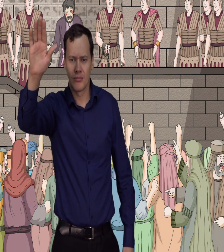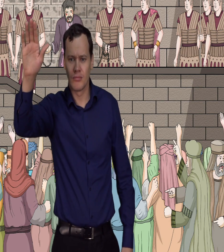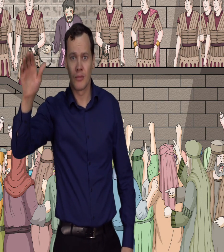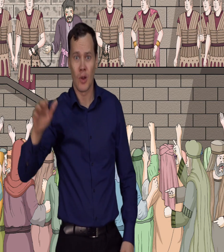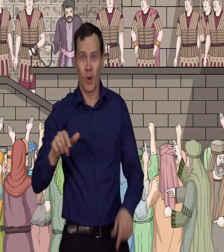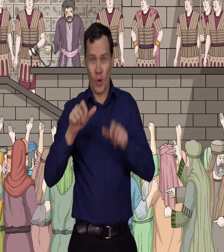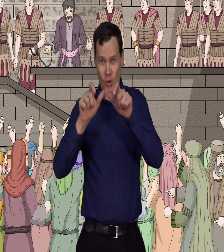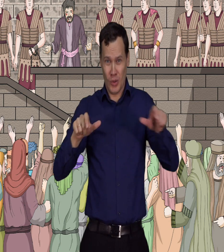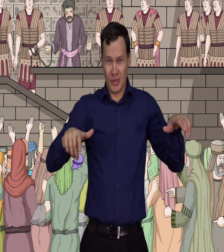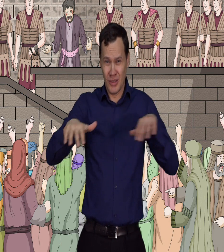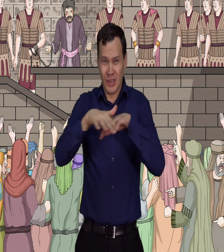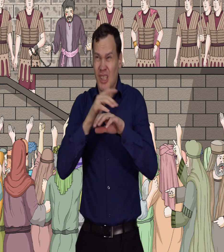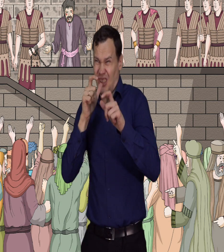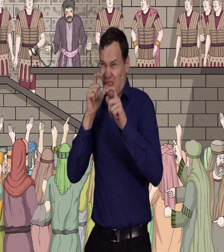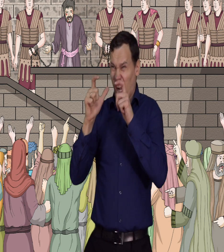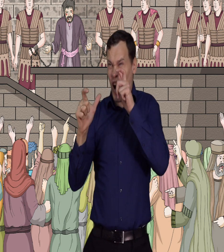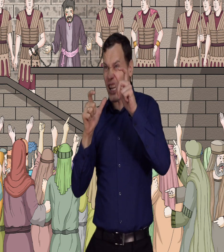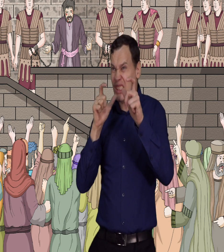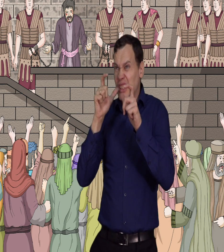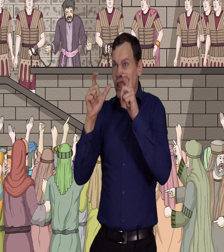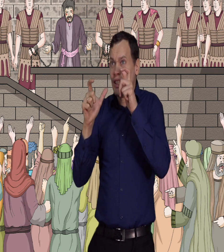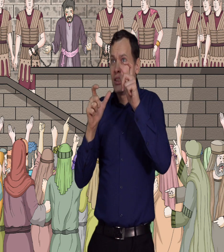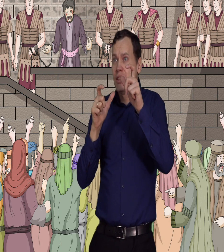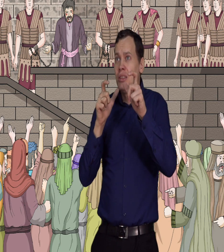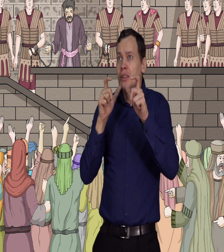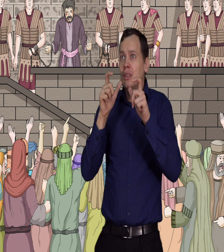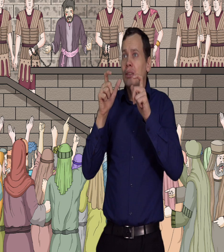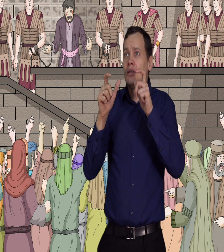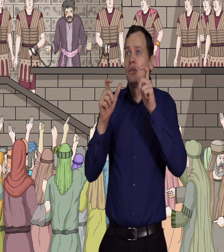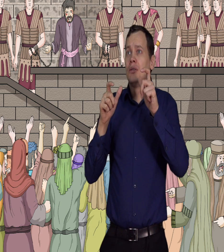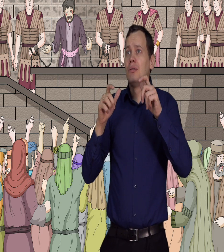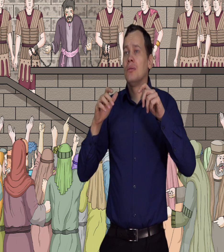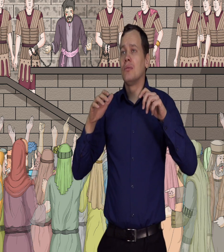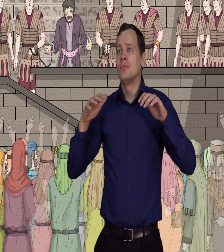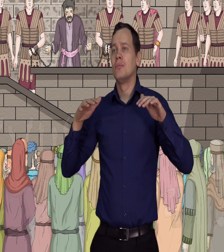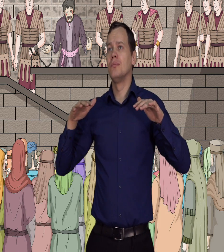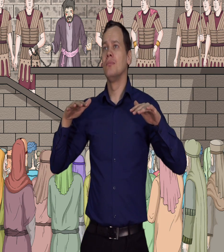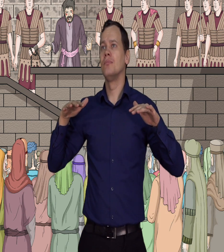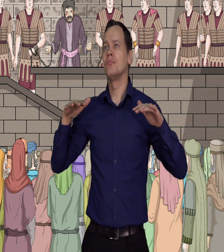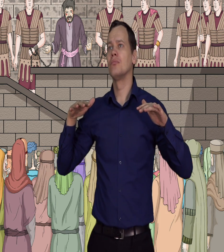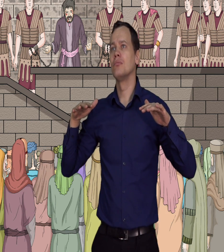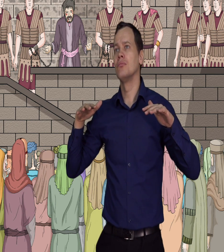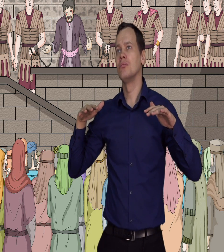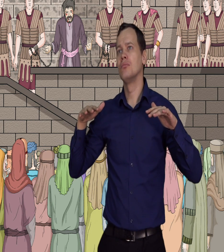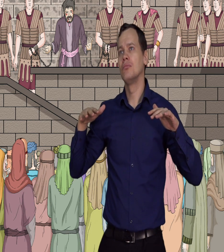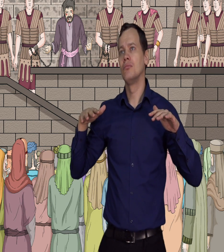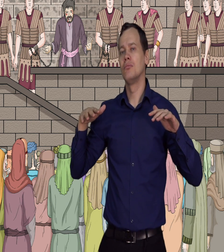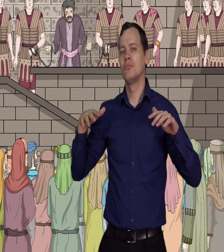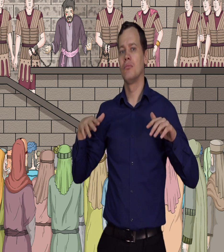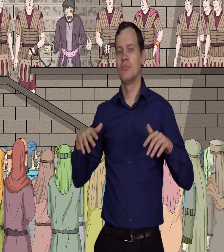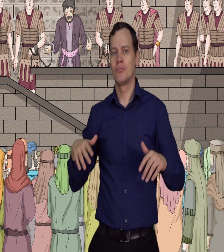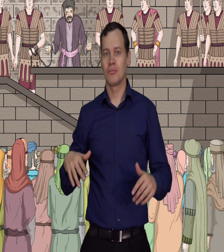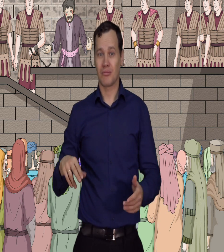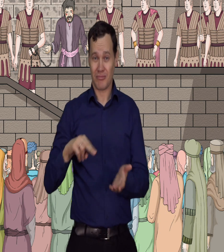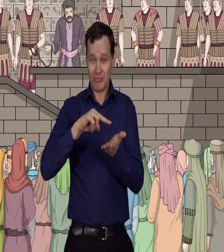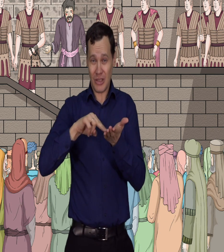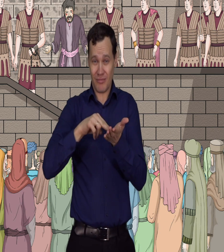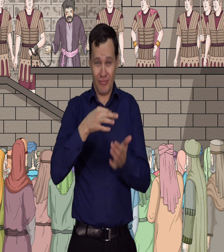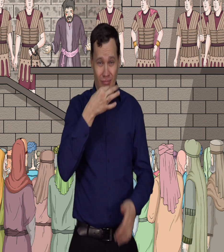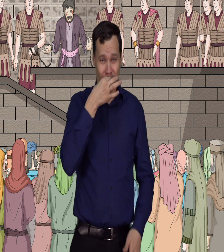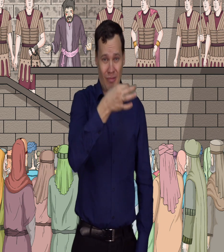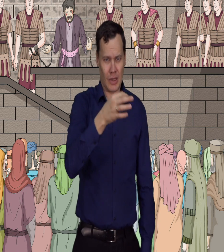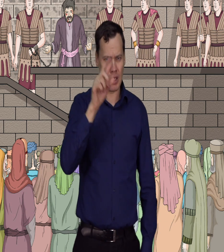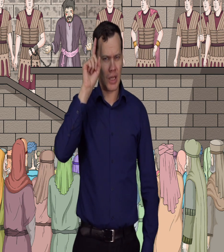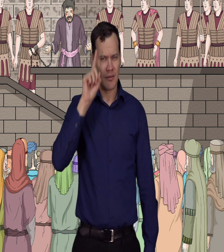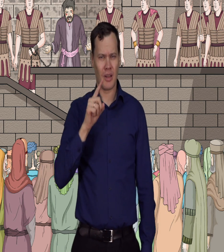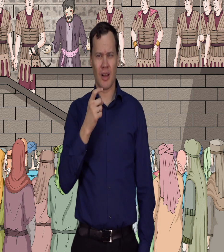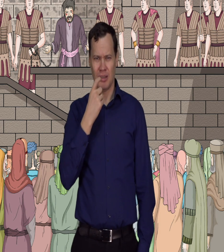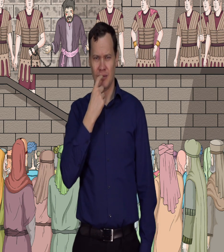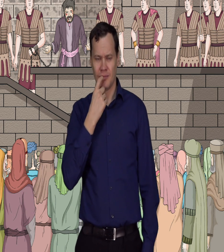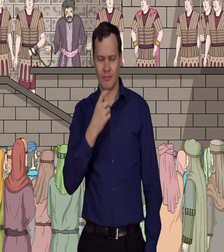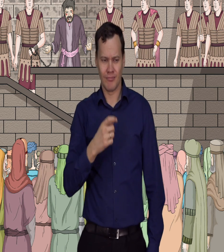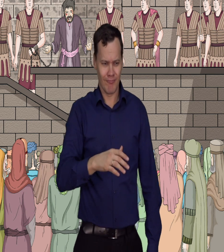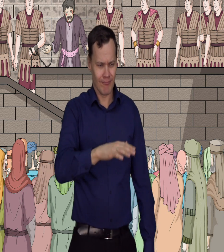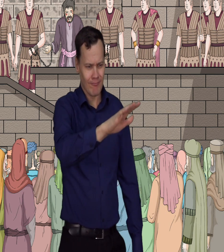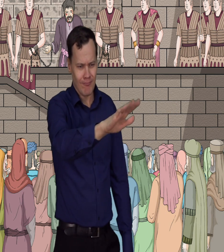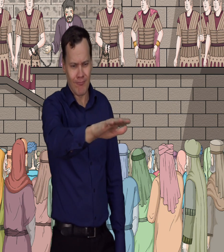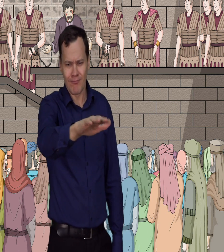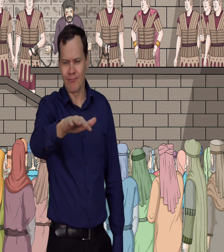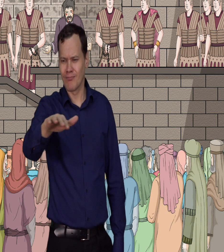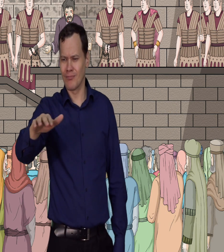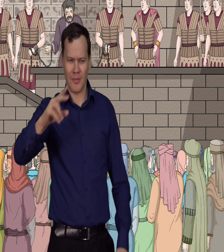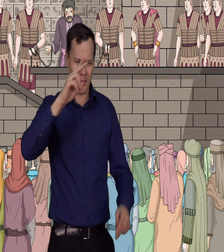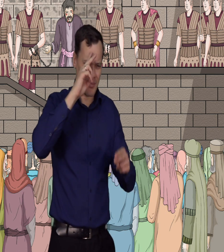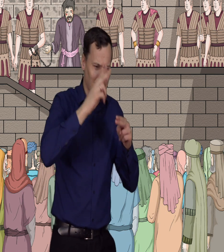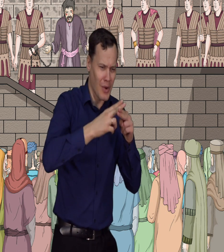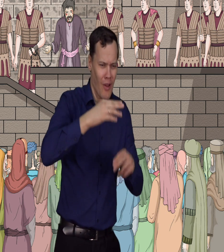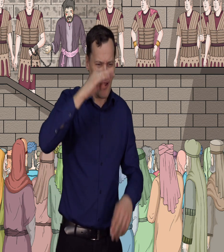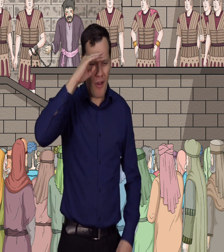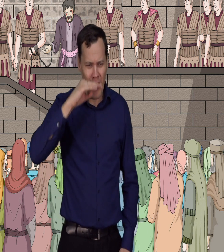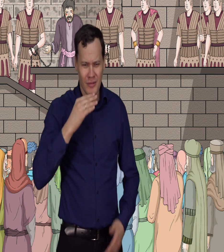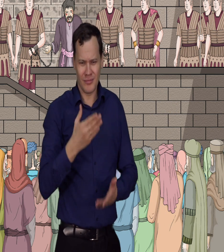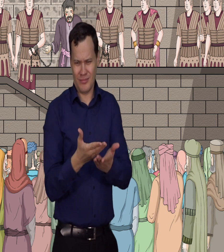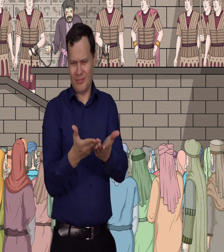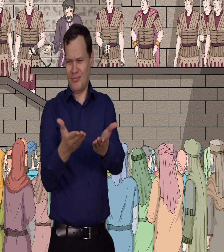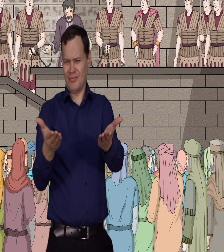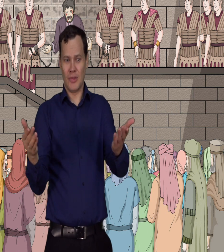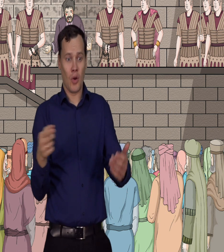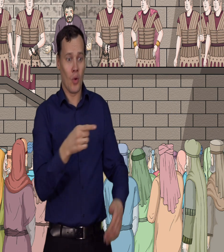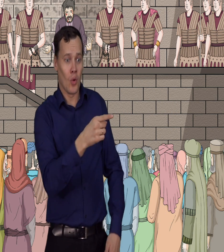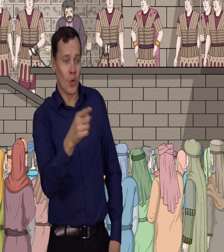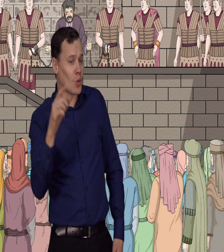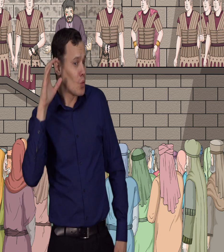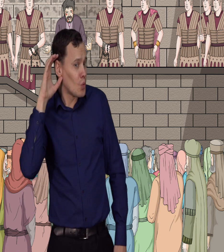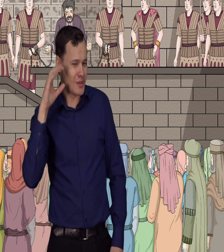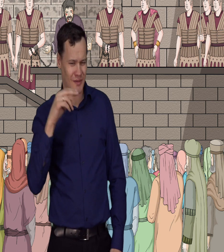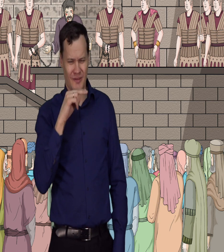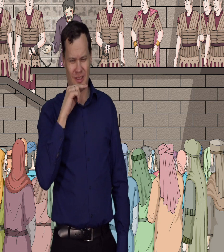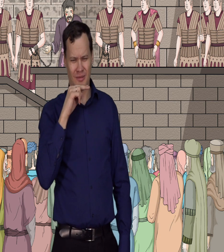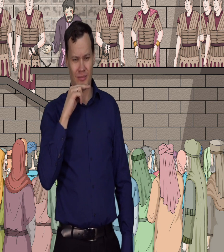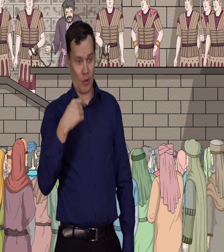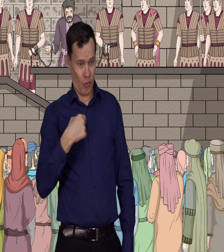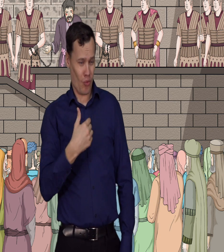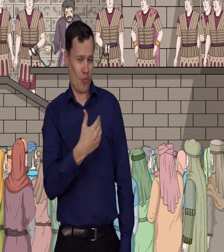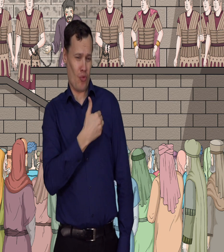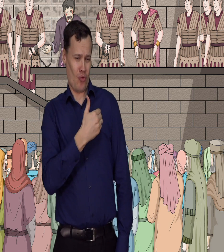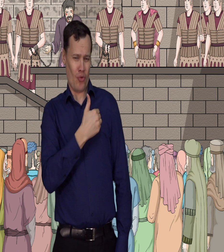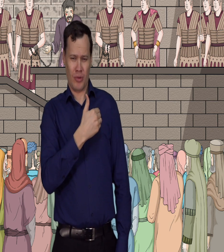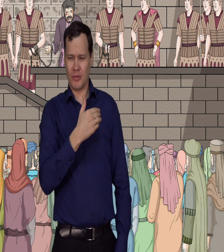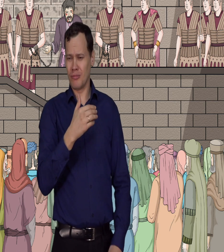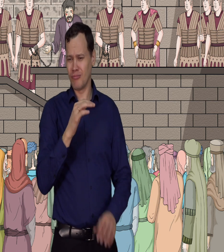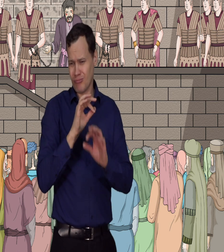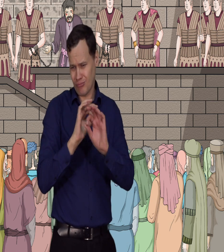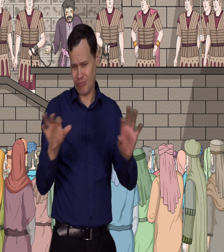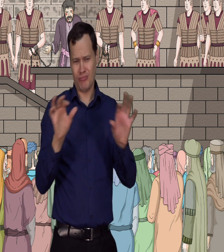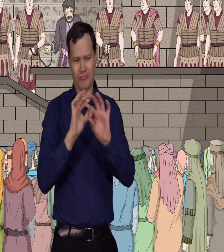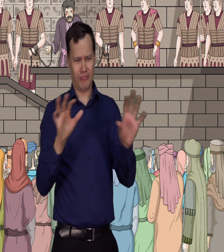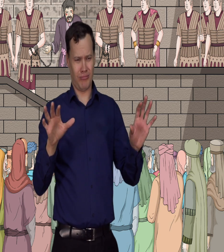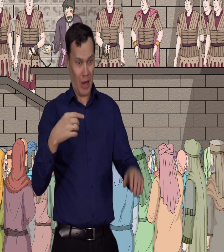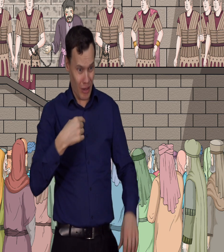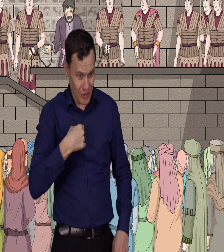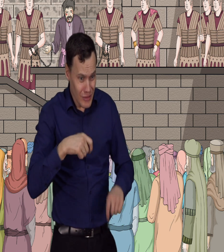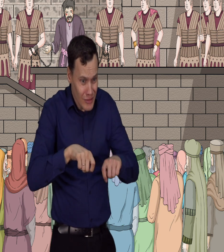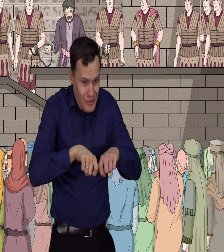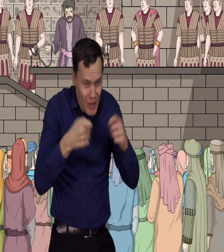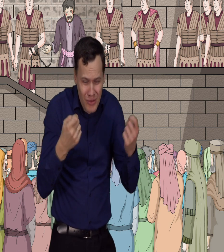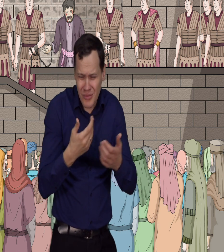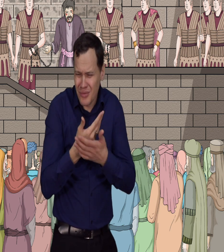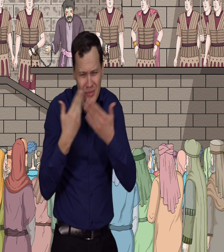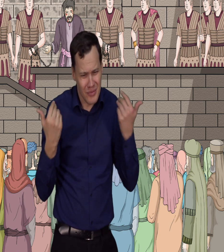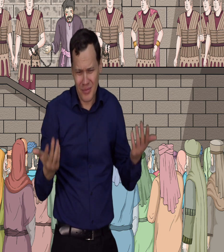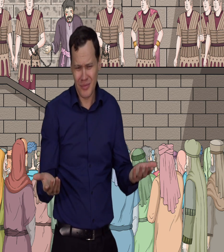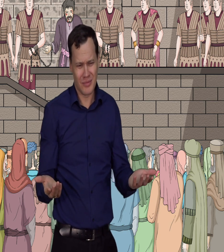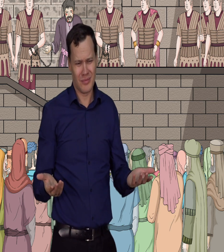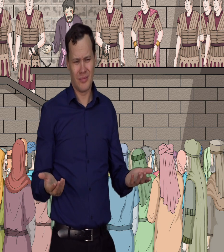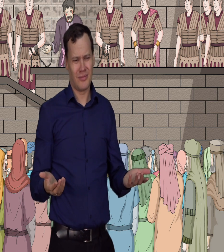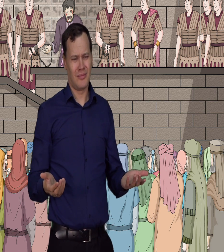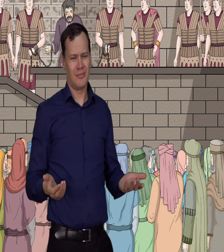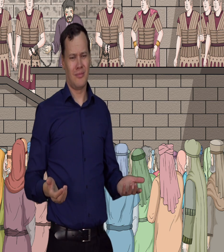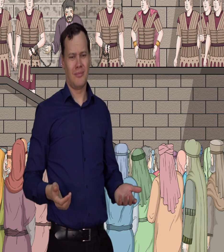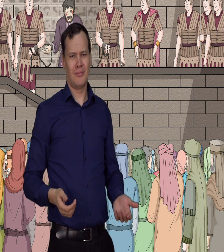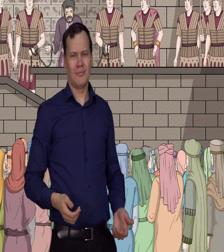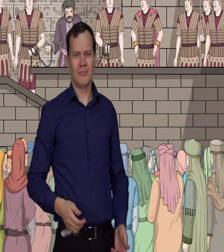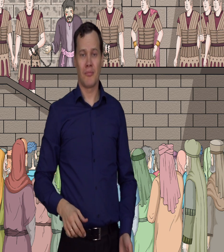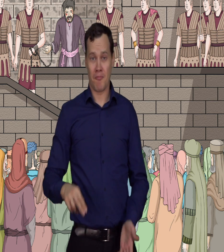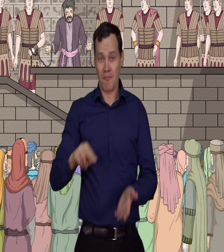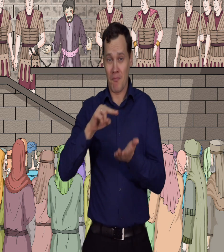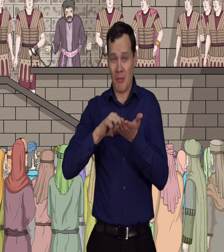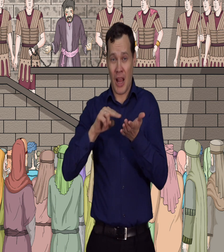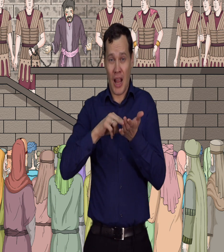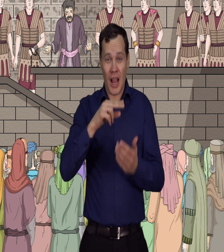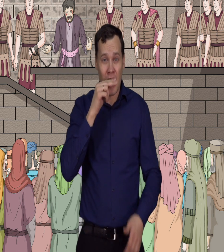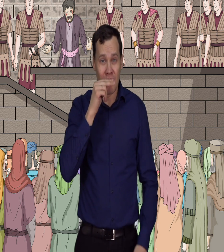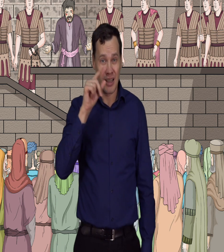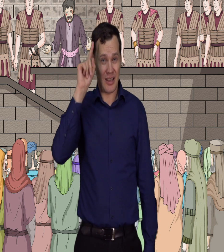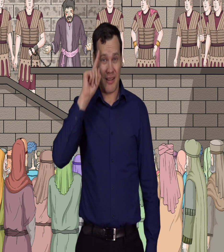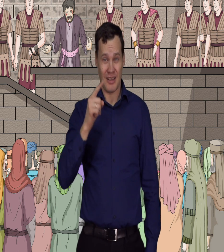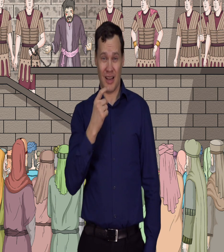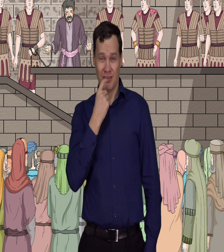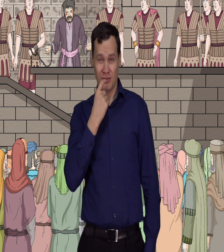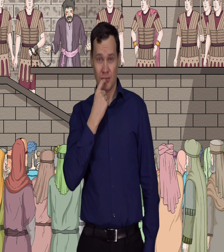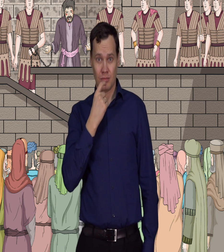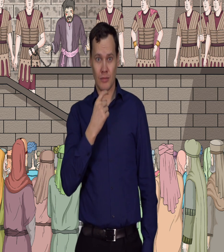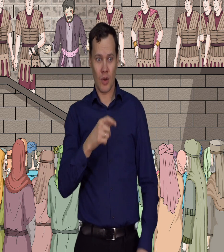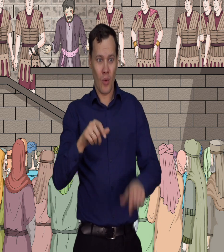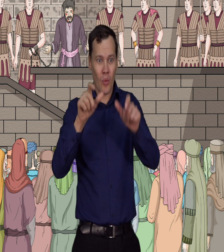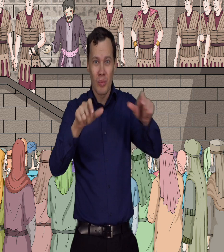A great hush came over the crowd, and he addressed them in Hebrew: “Brothers and fathers, listen now to my defense before you.”